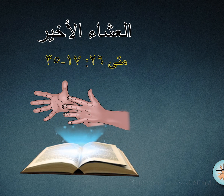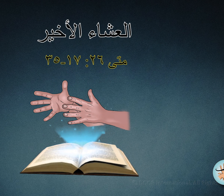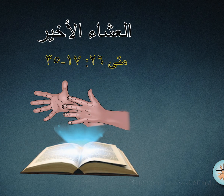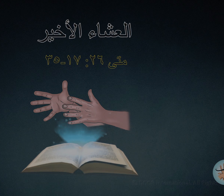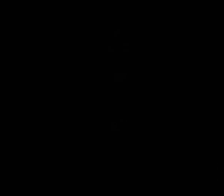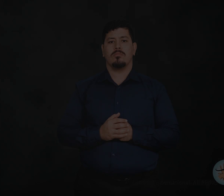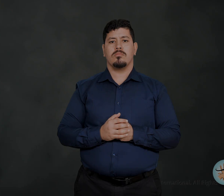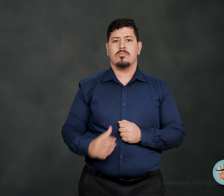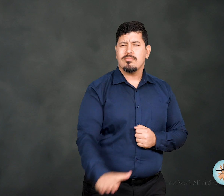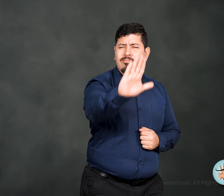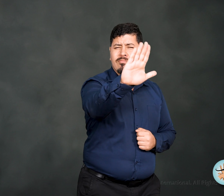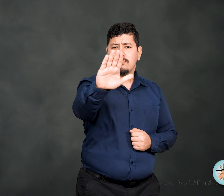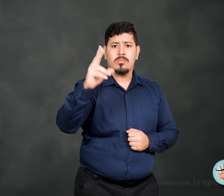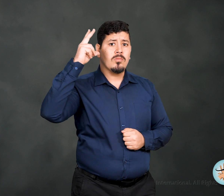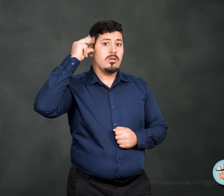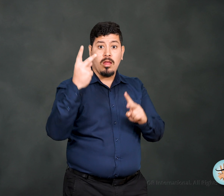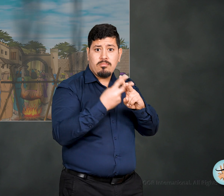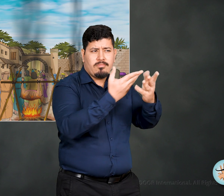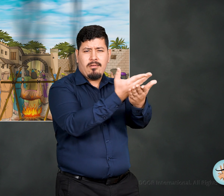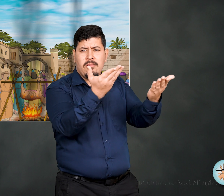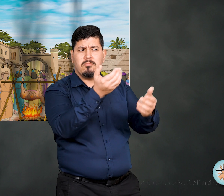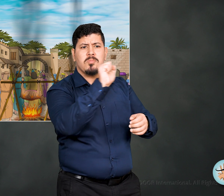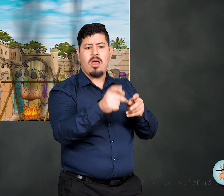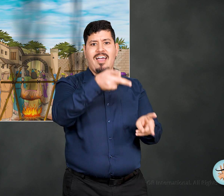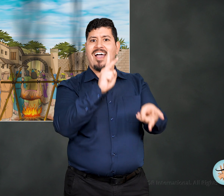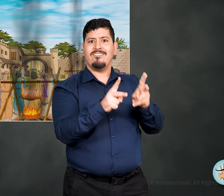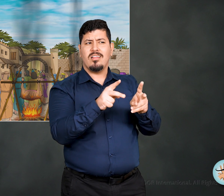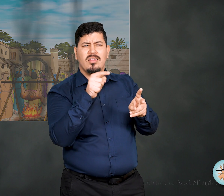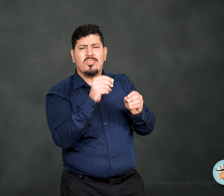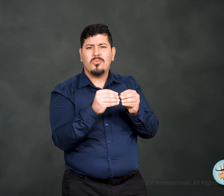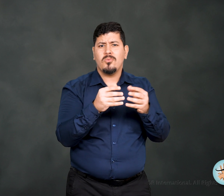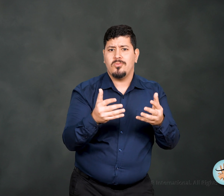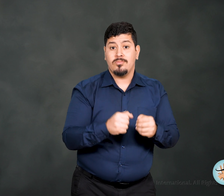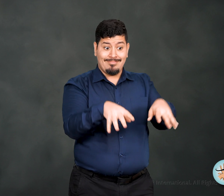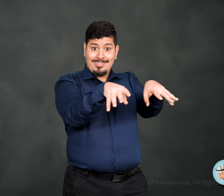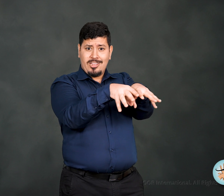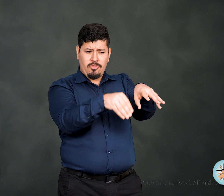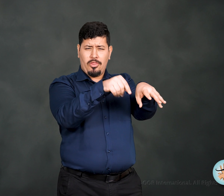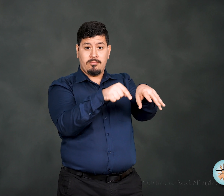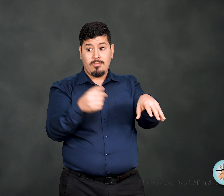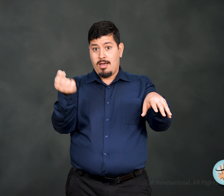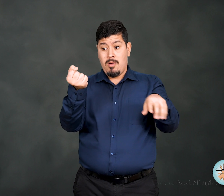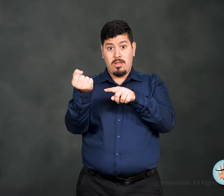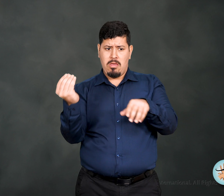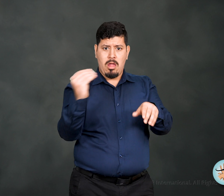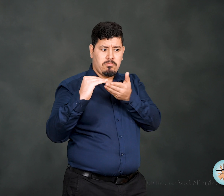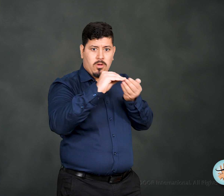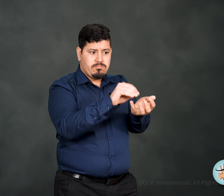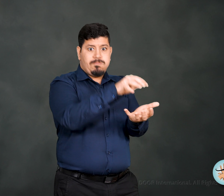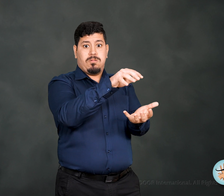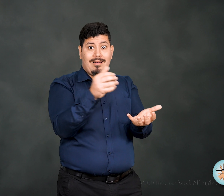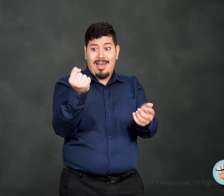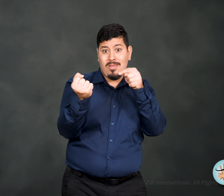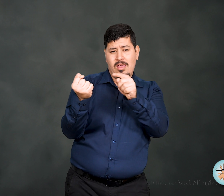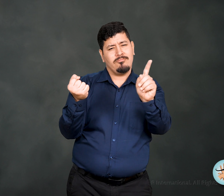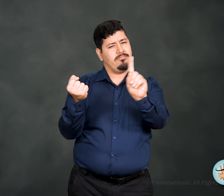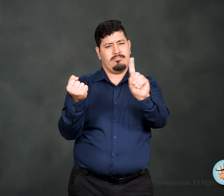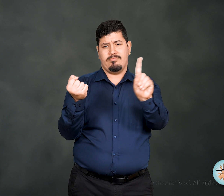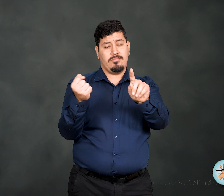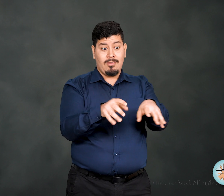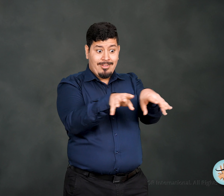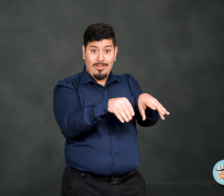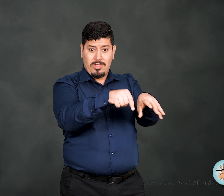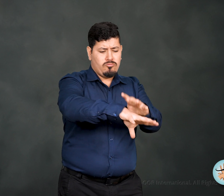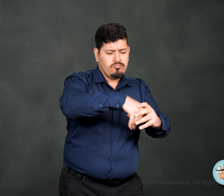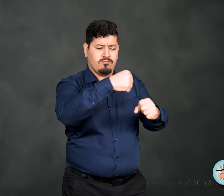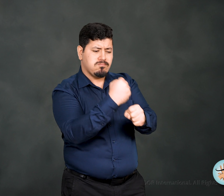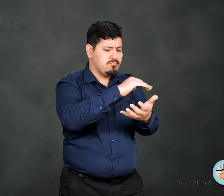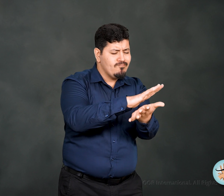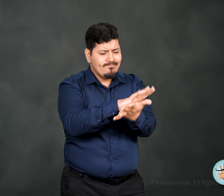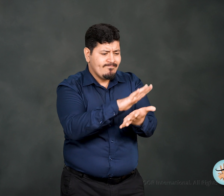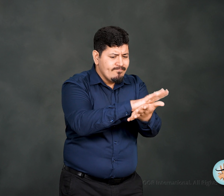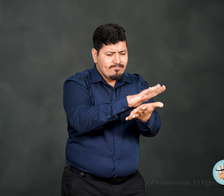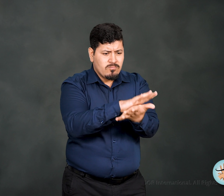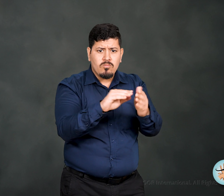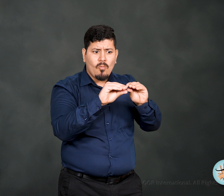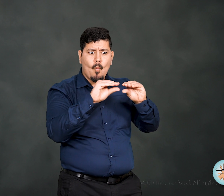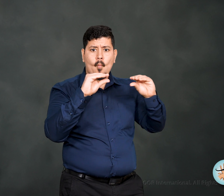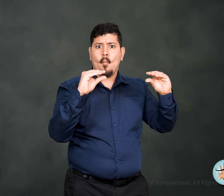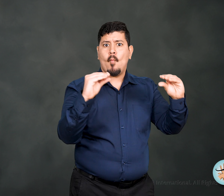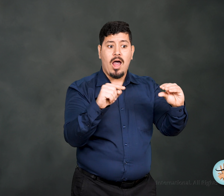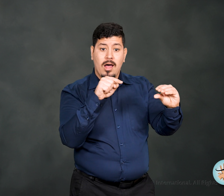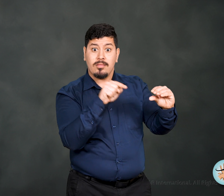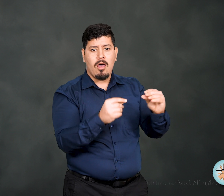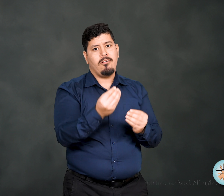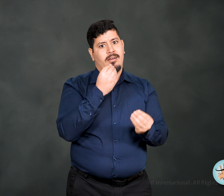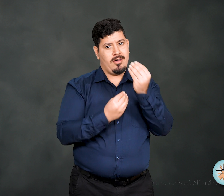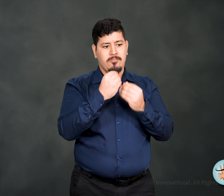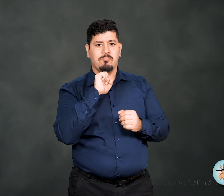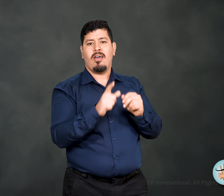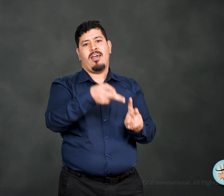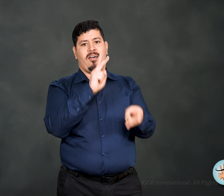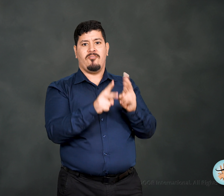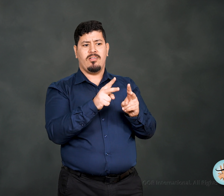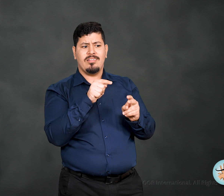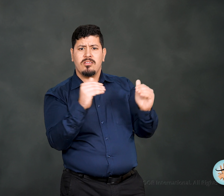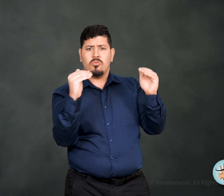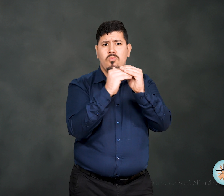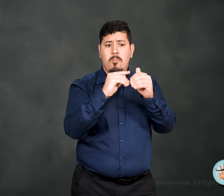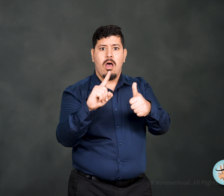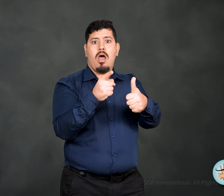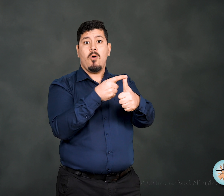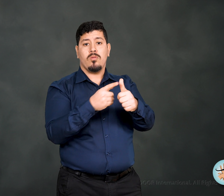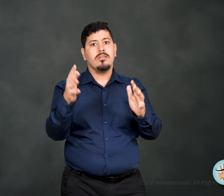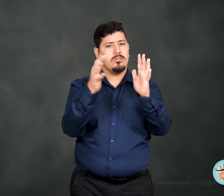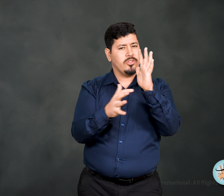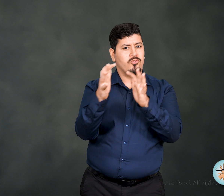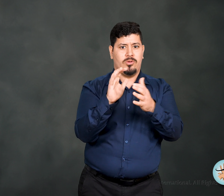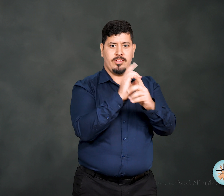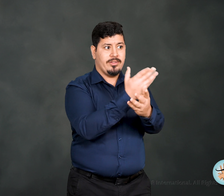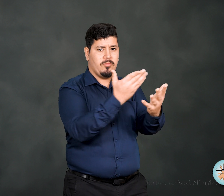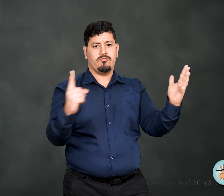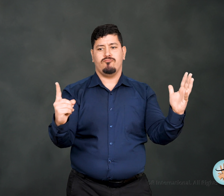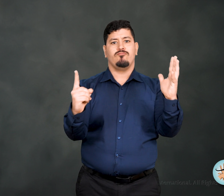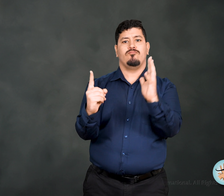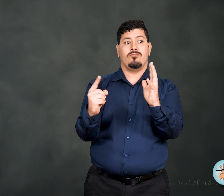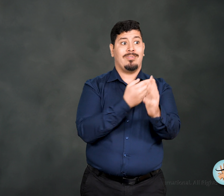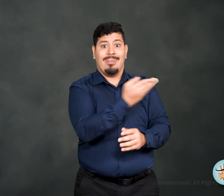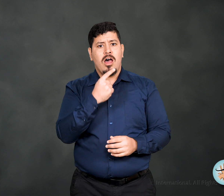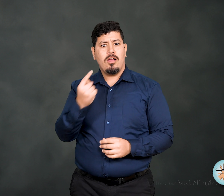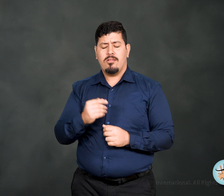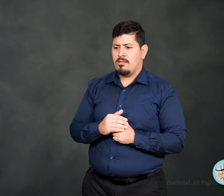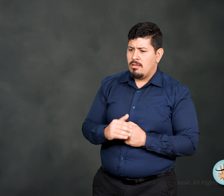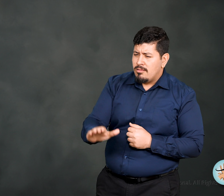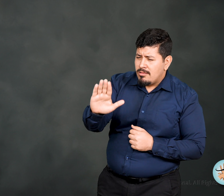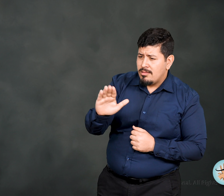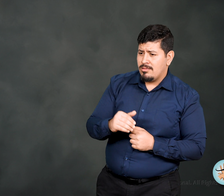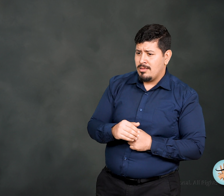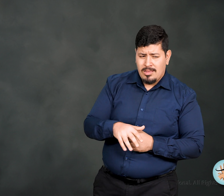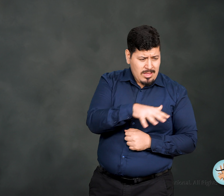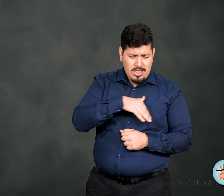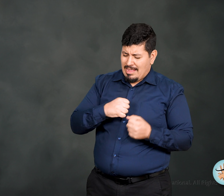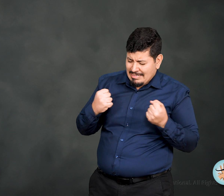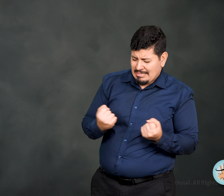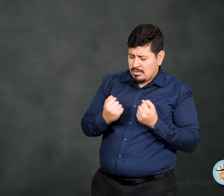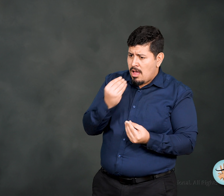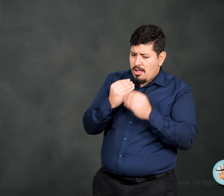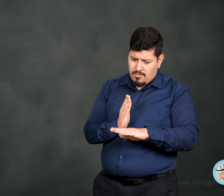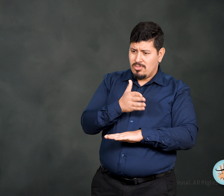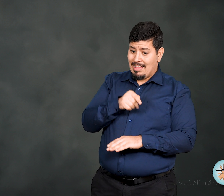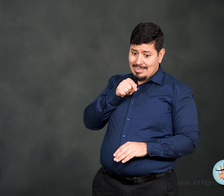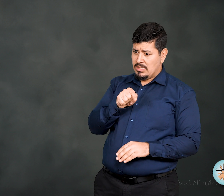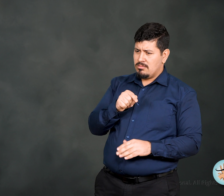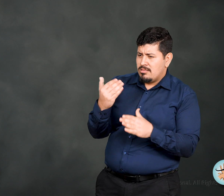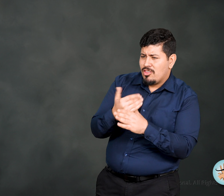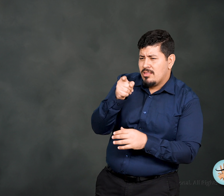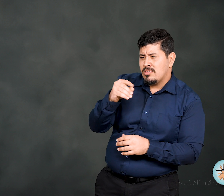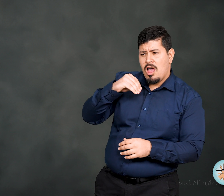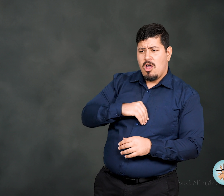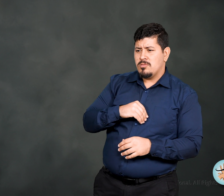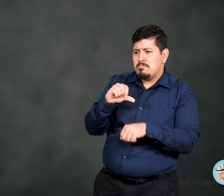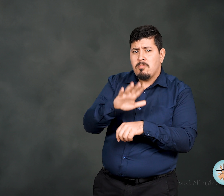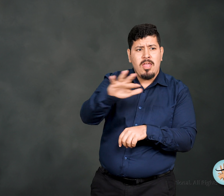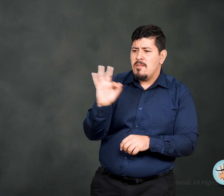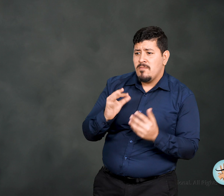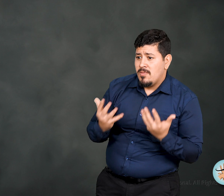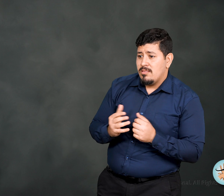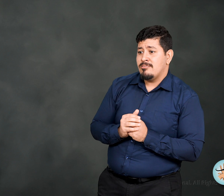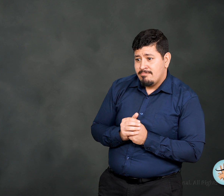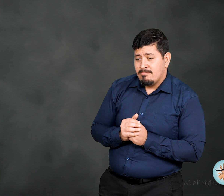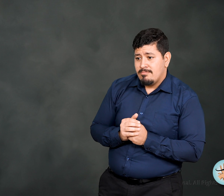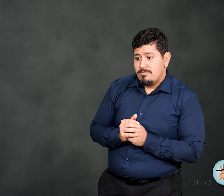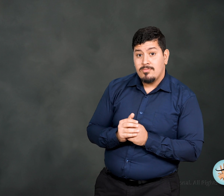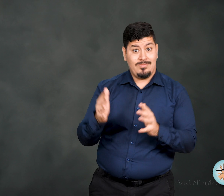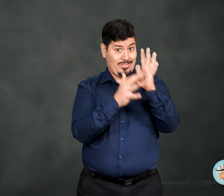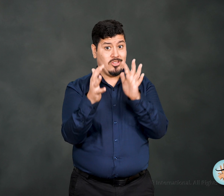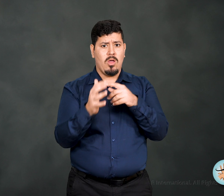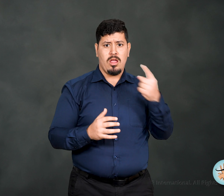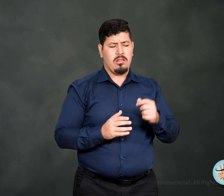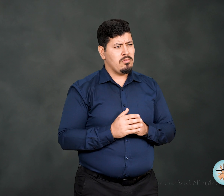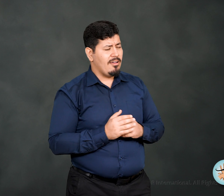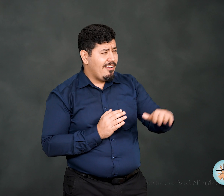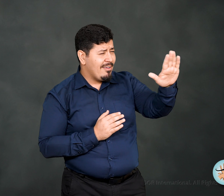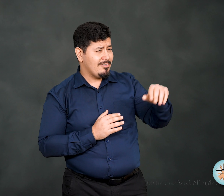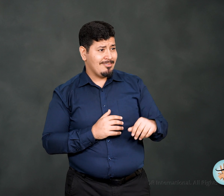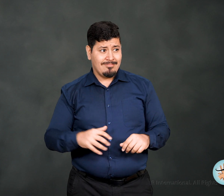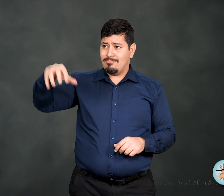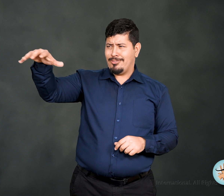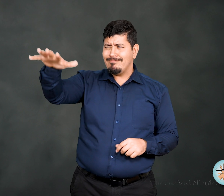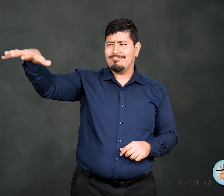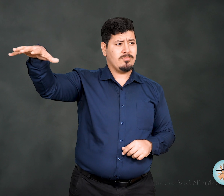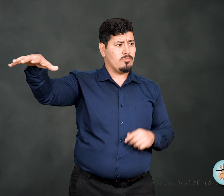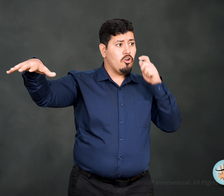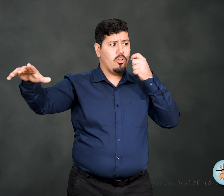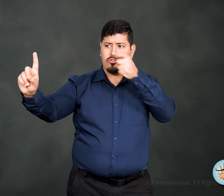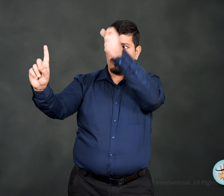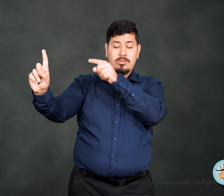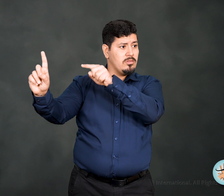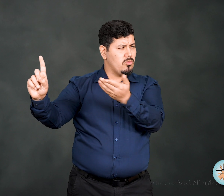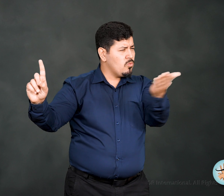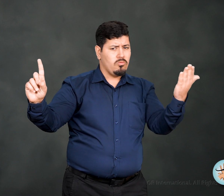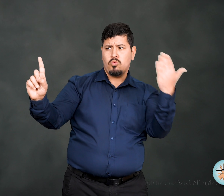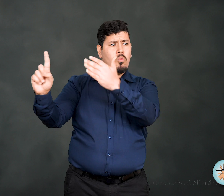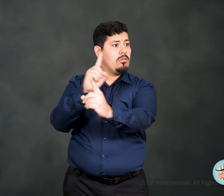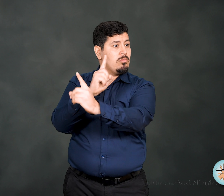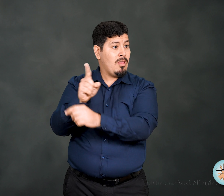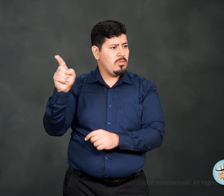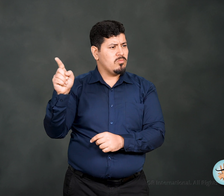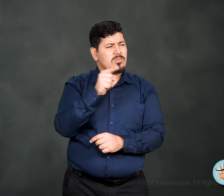On the first day of the Feast of Unleavened Bread, the disciples came to Jesus and asked, “Where do You want us to prepare for You to eat the Passover?”